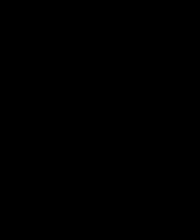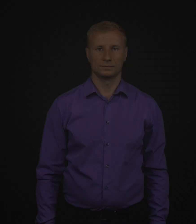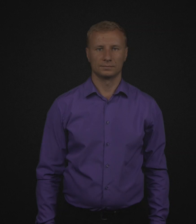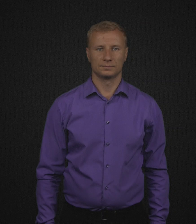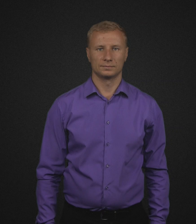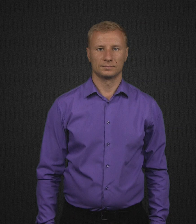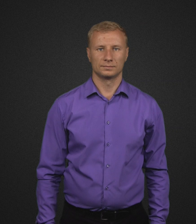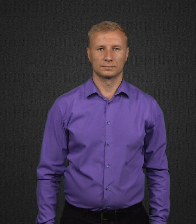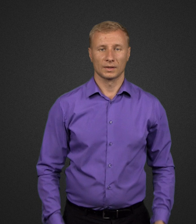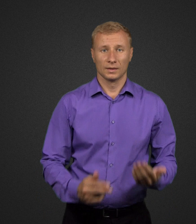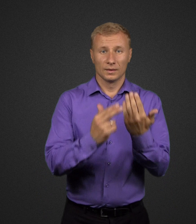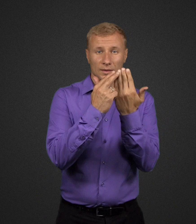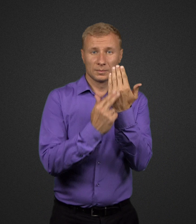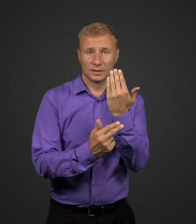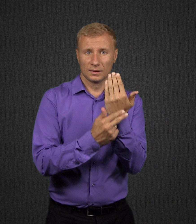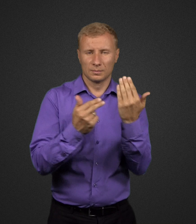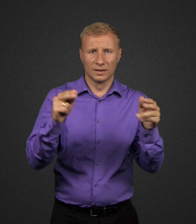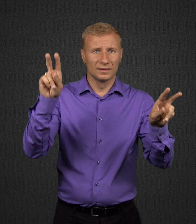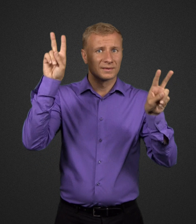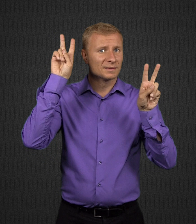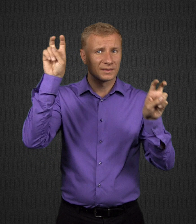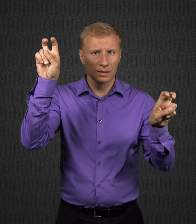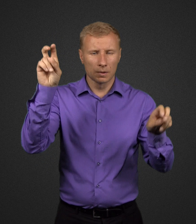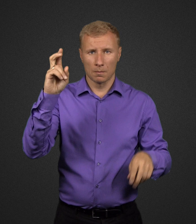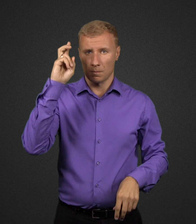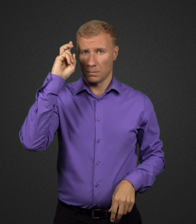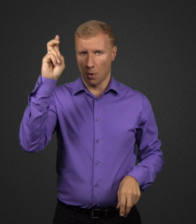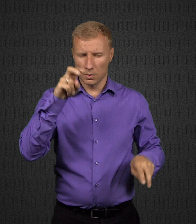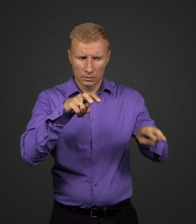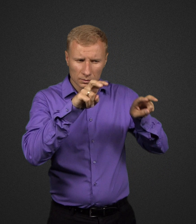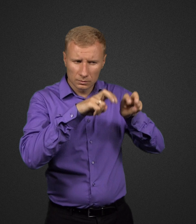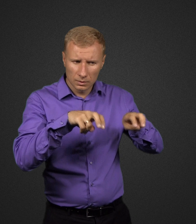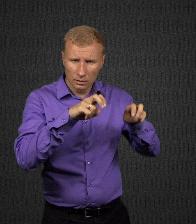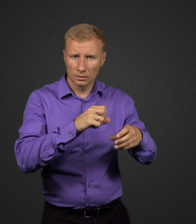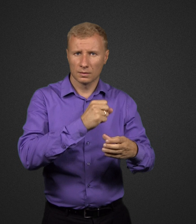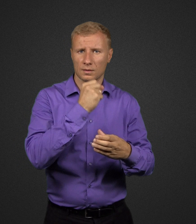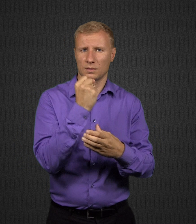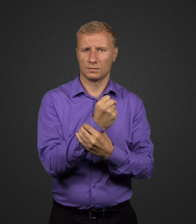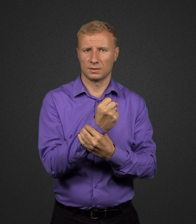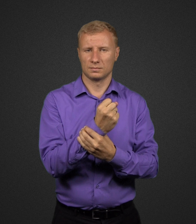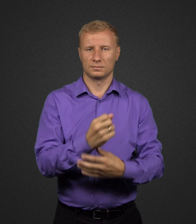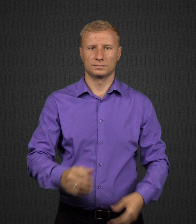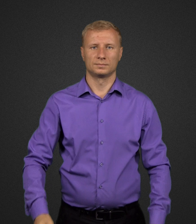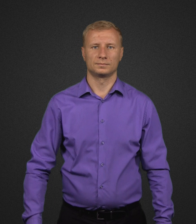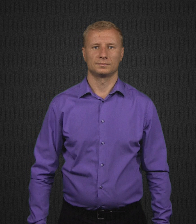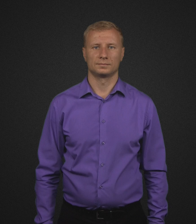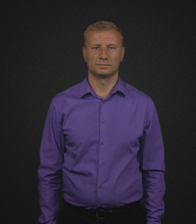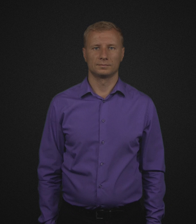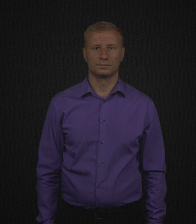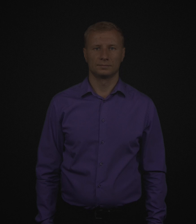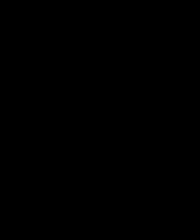God tests Abraham